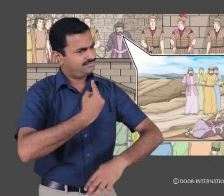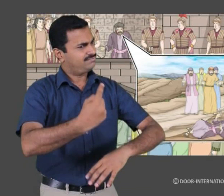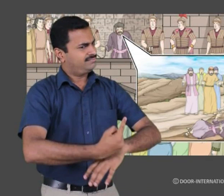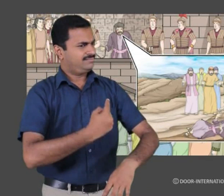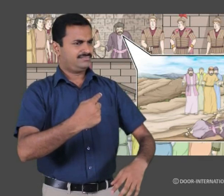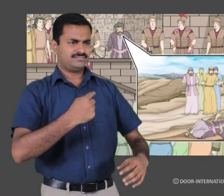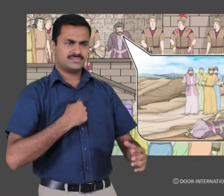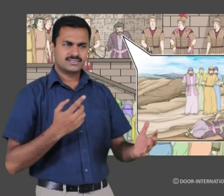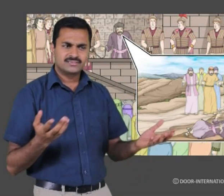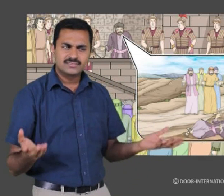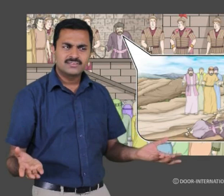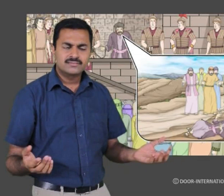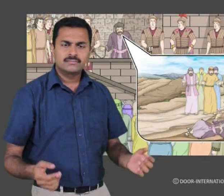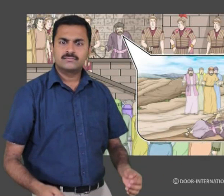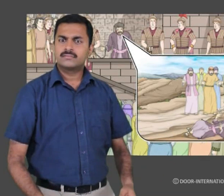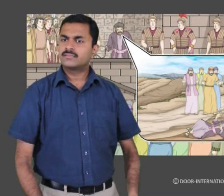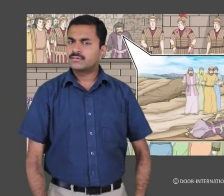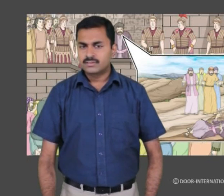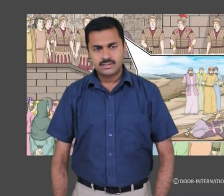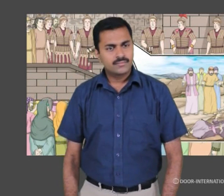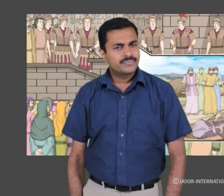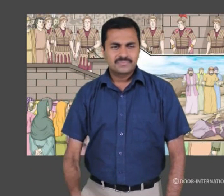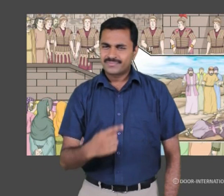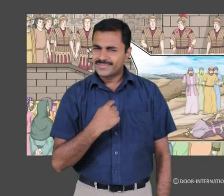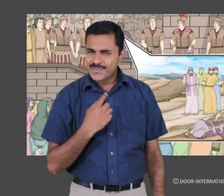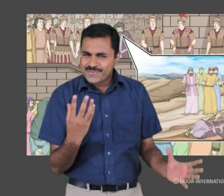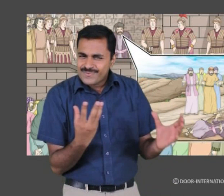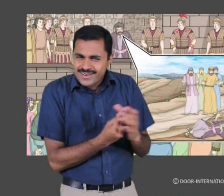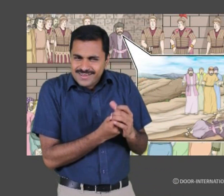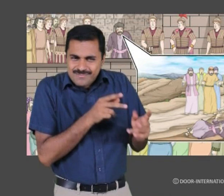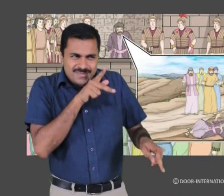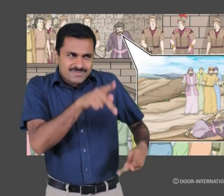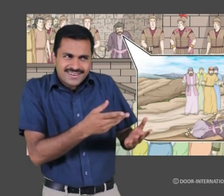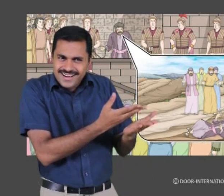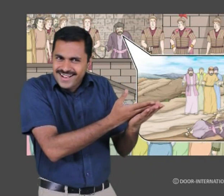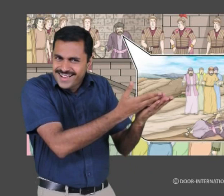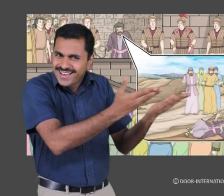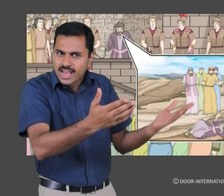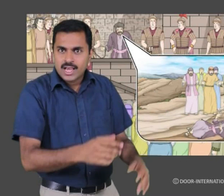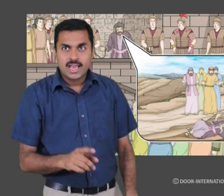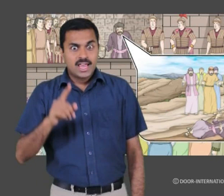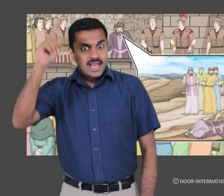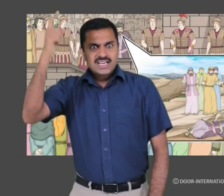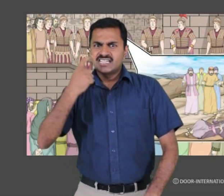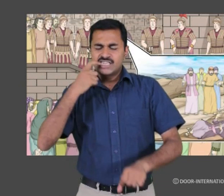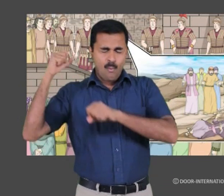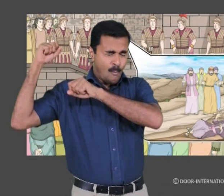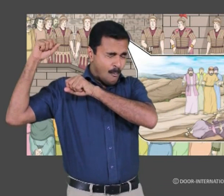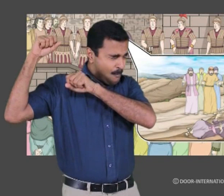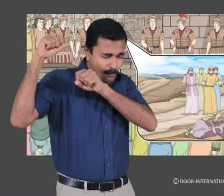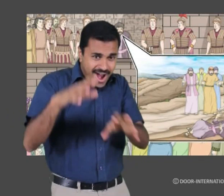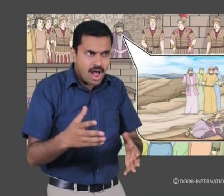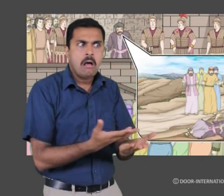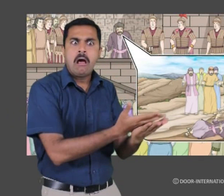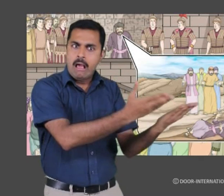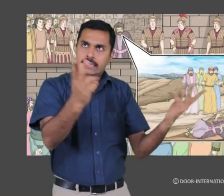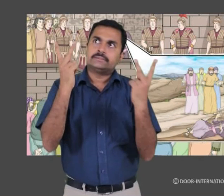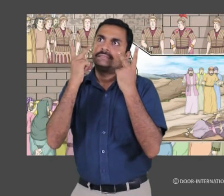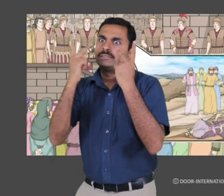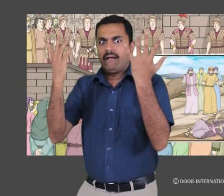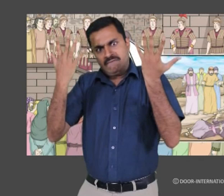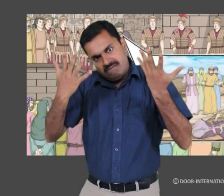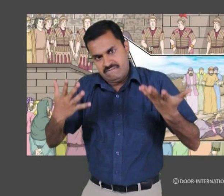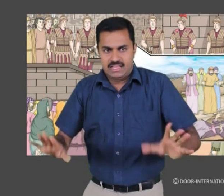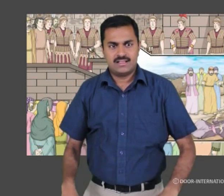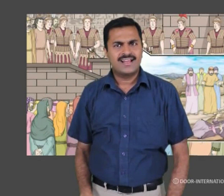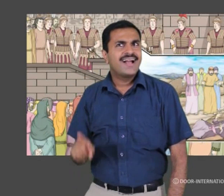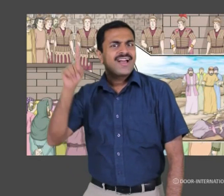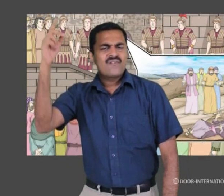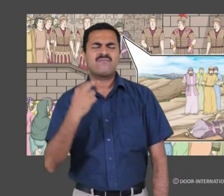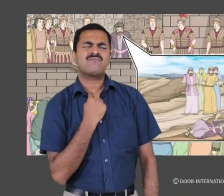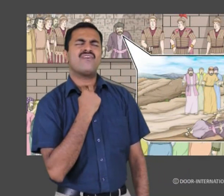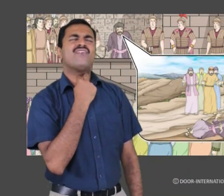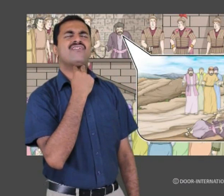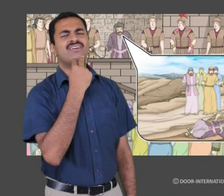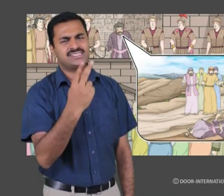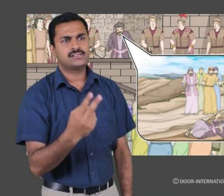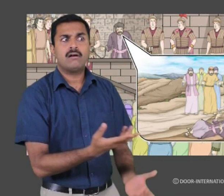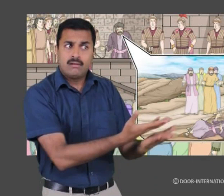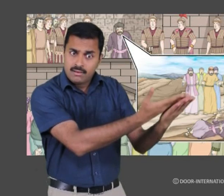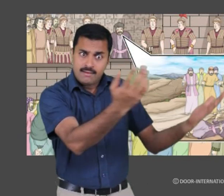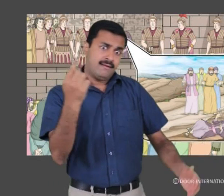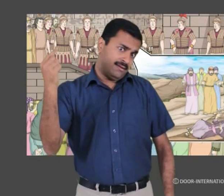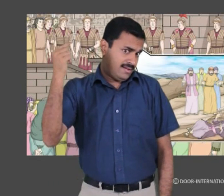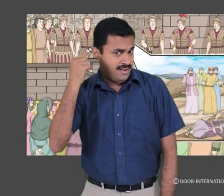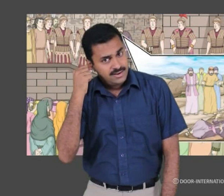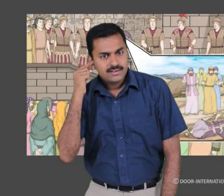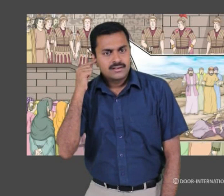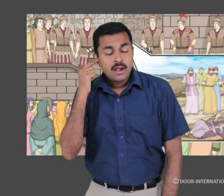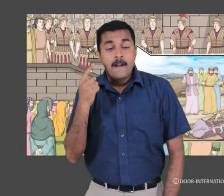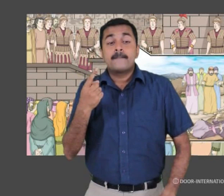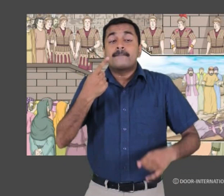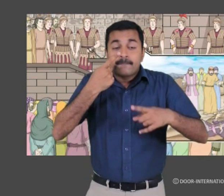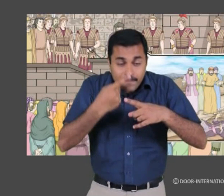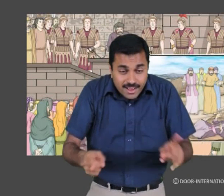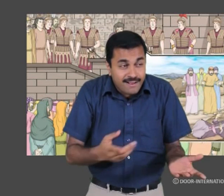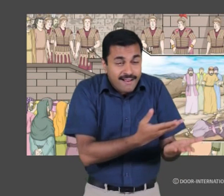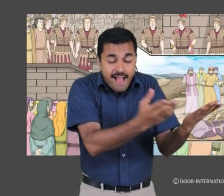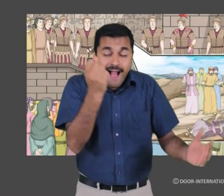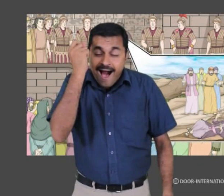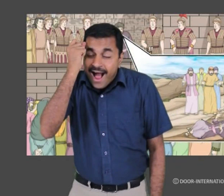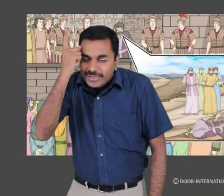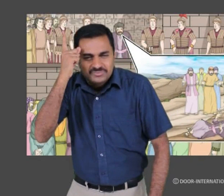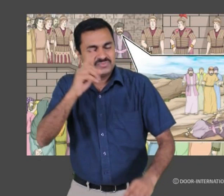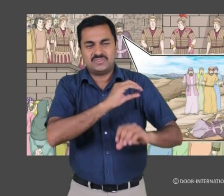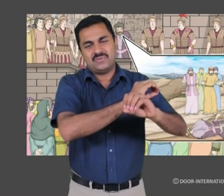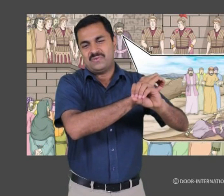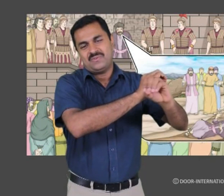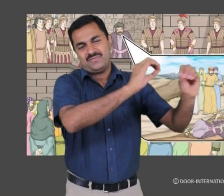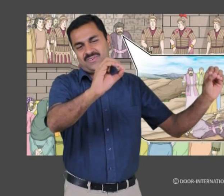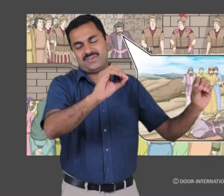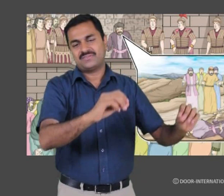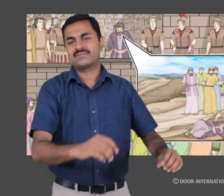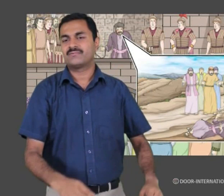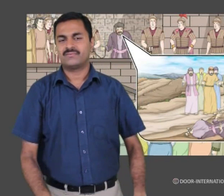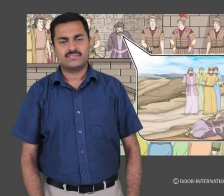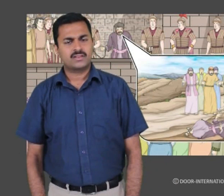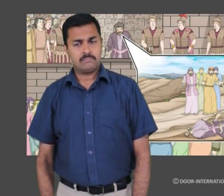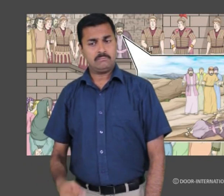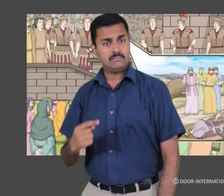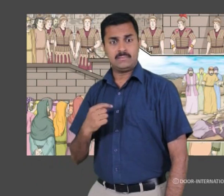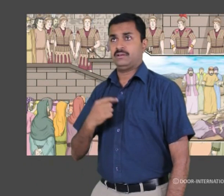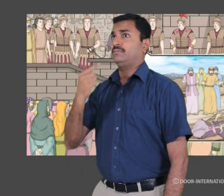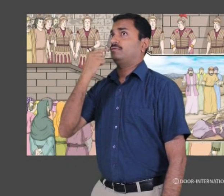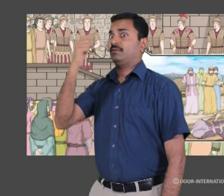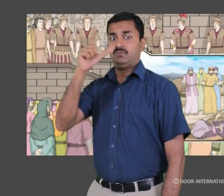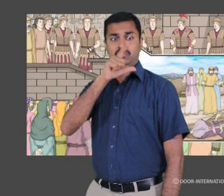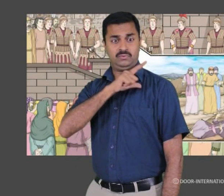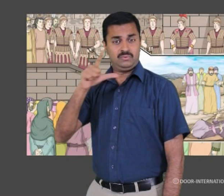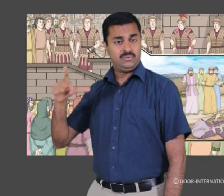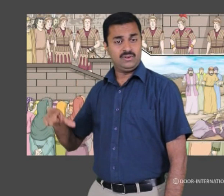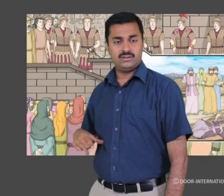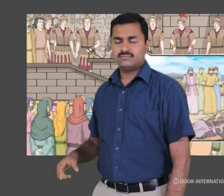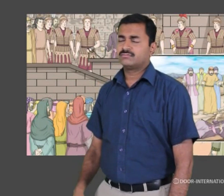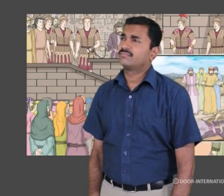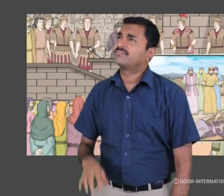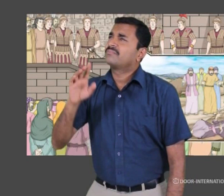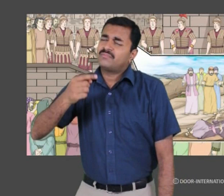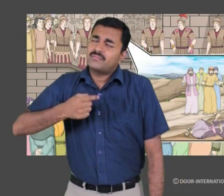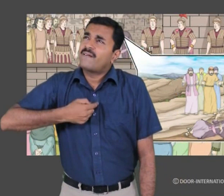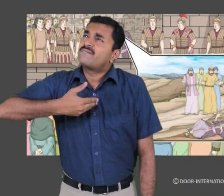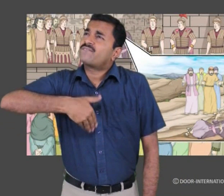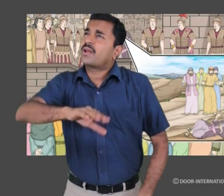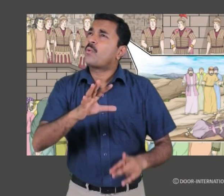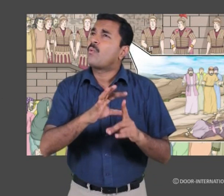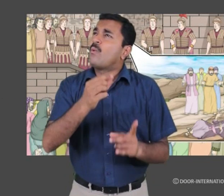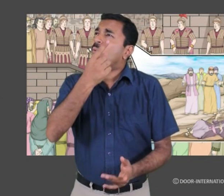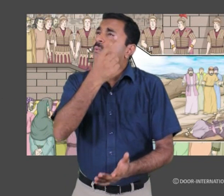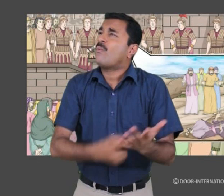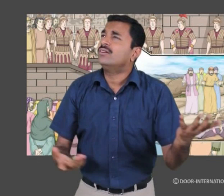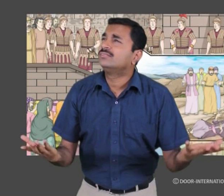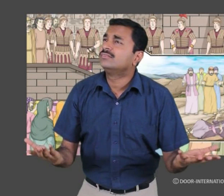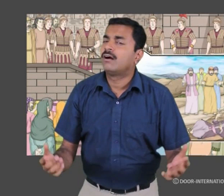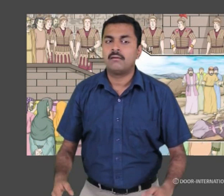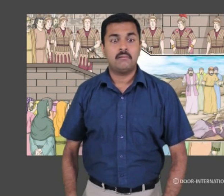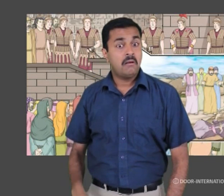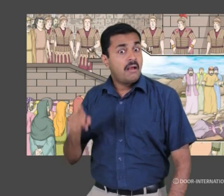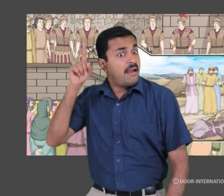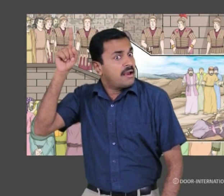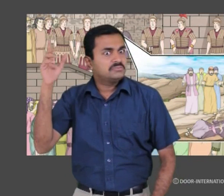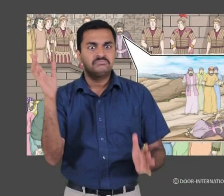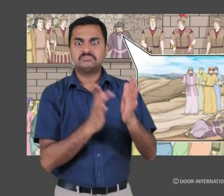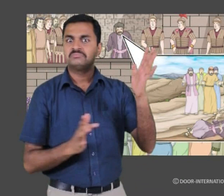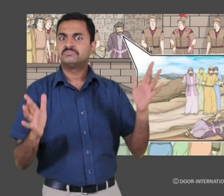My companions saw the light, but they could not understand the voice of the One speaking to me.